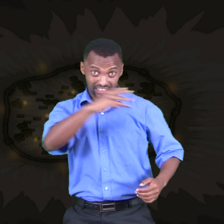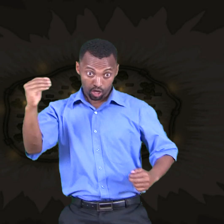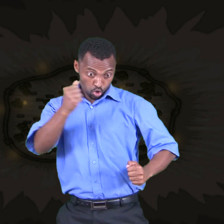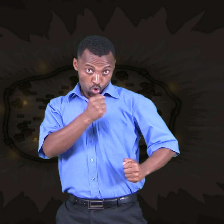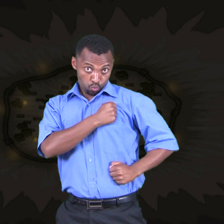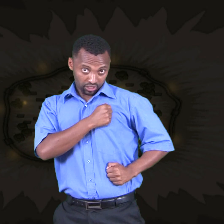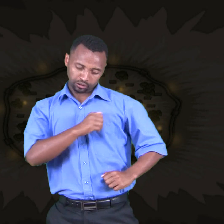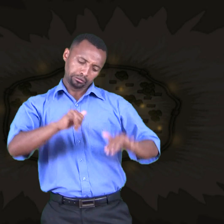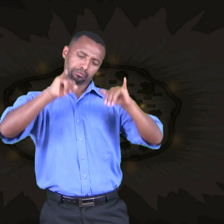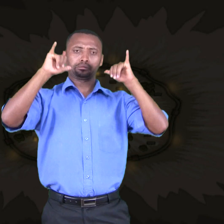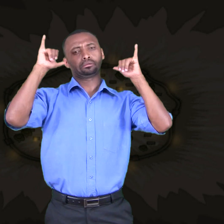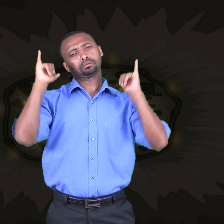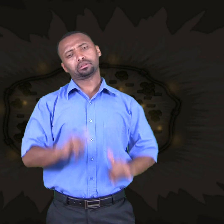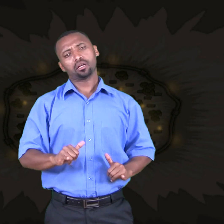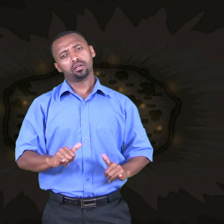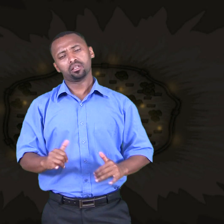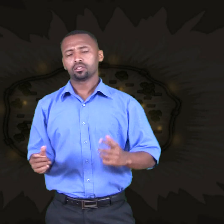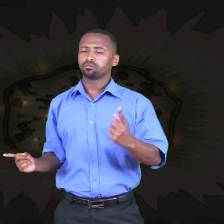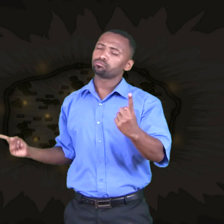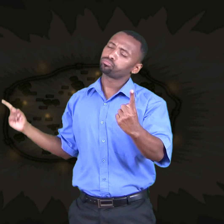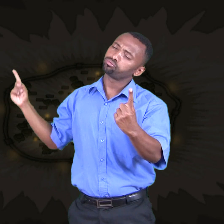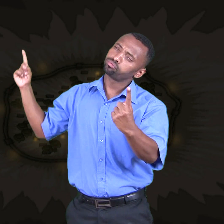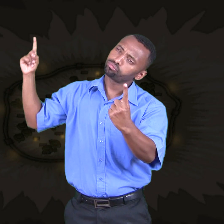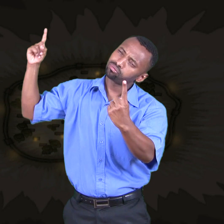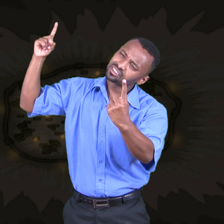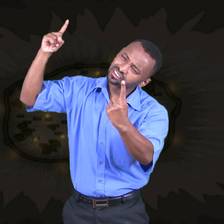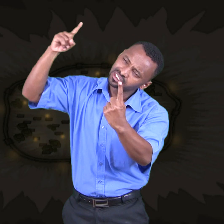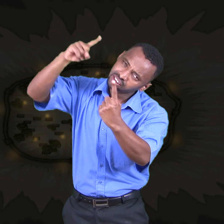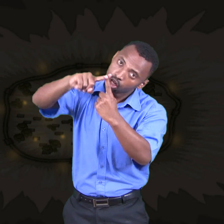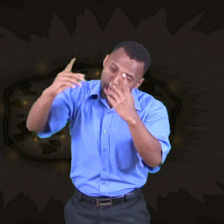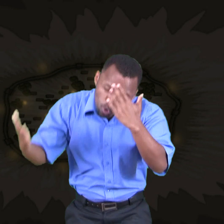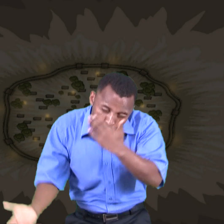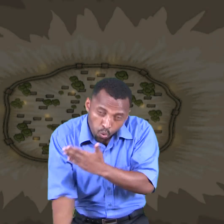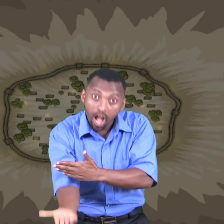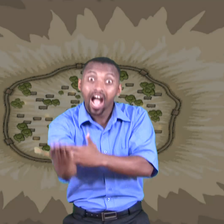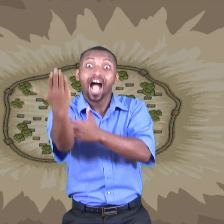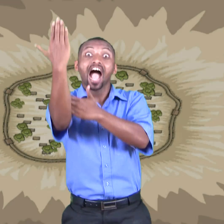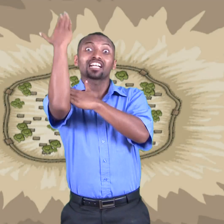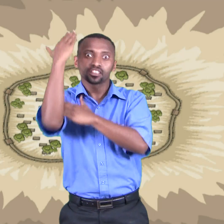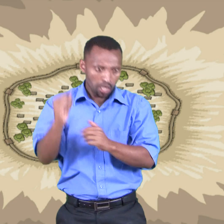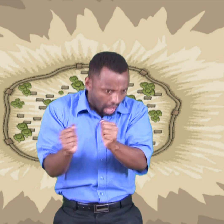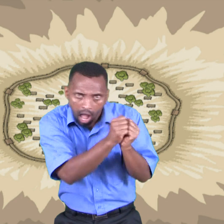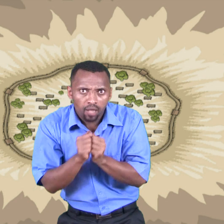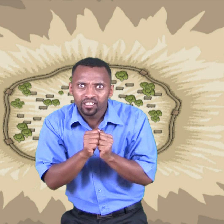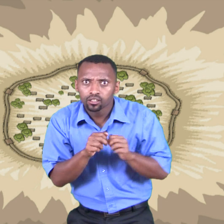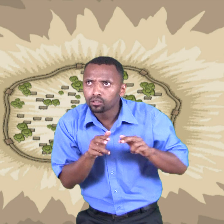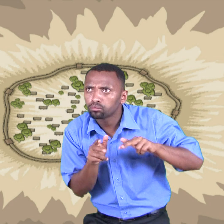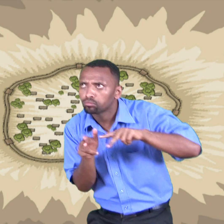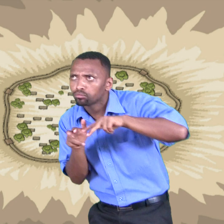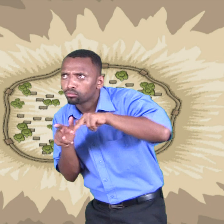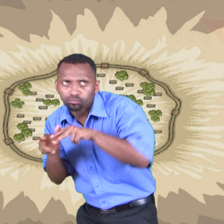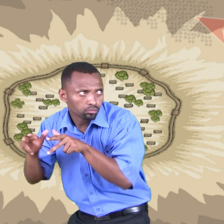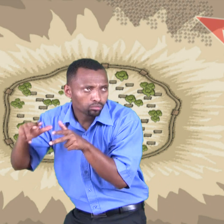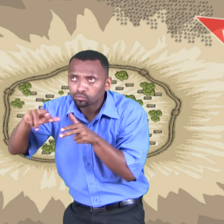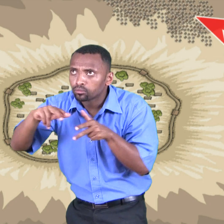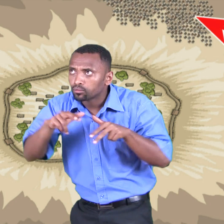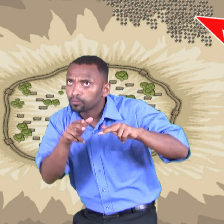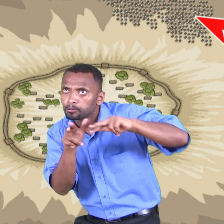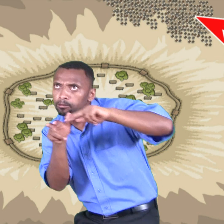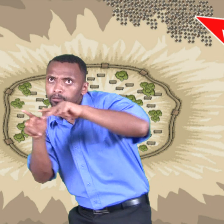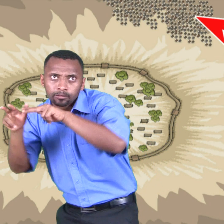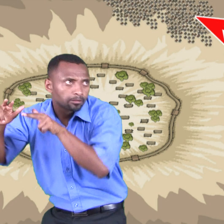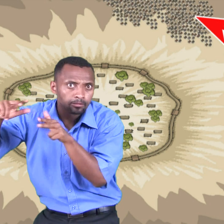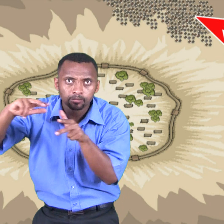Then all the troops who were with him marched up and approached the city.